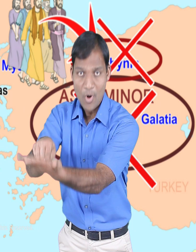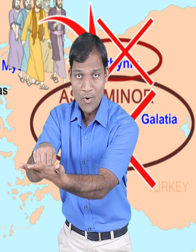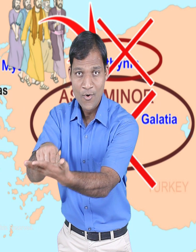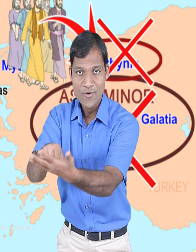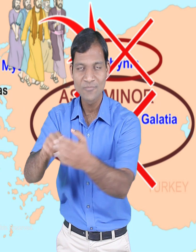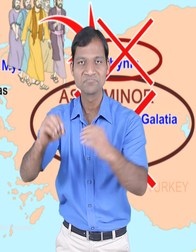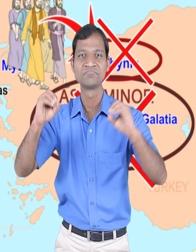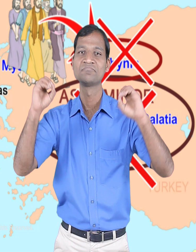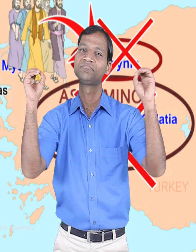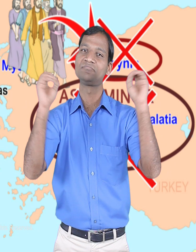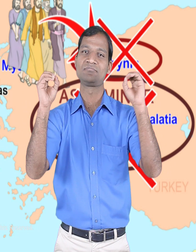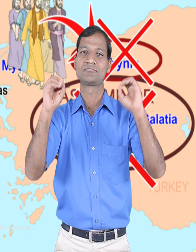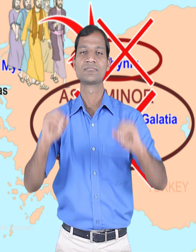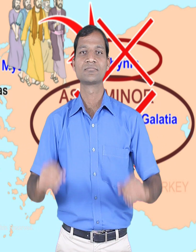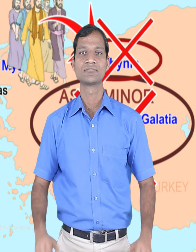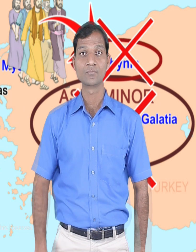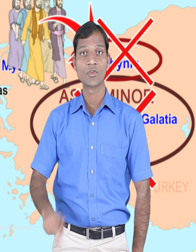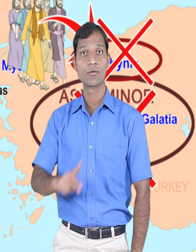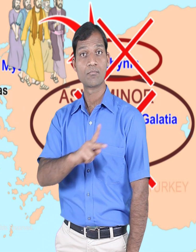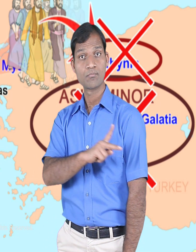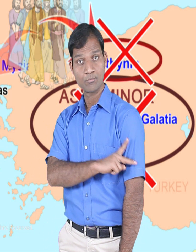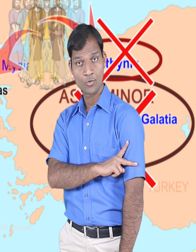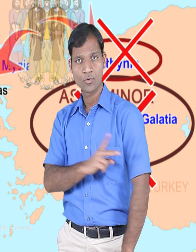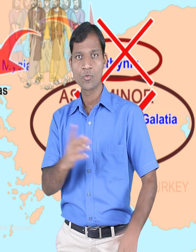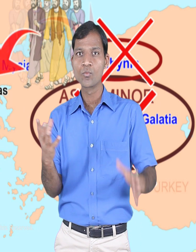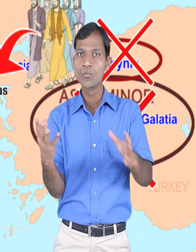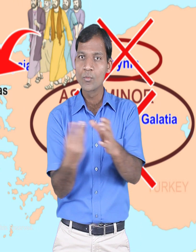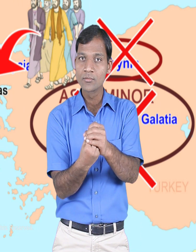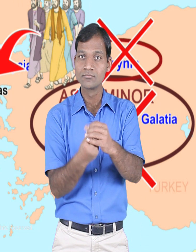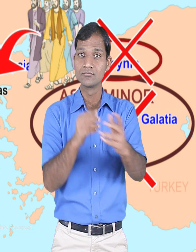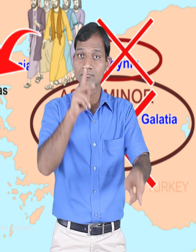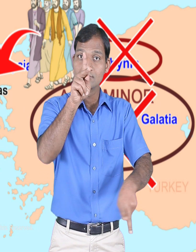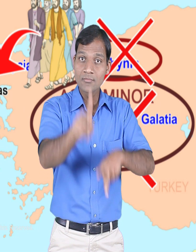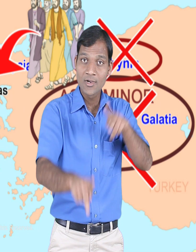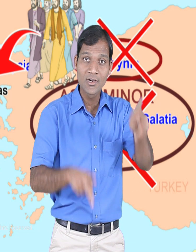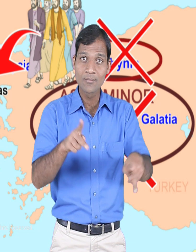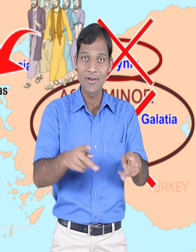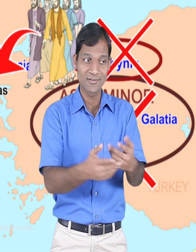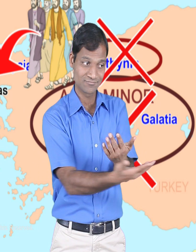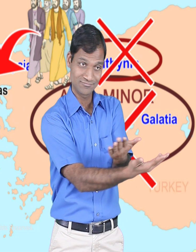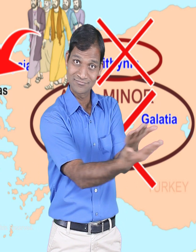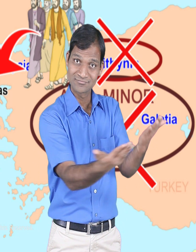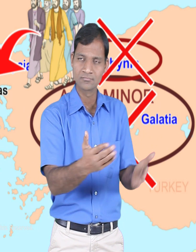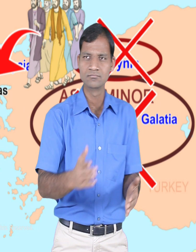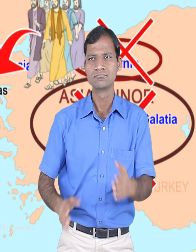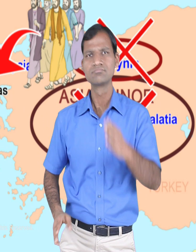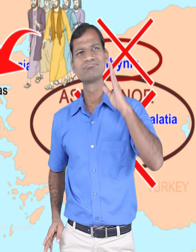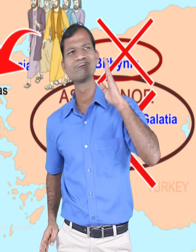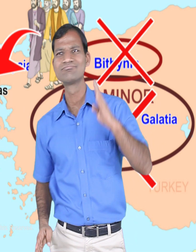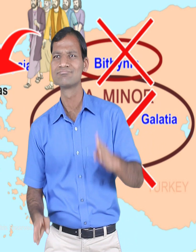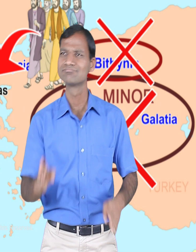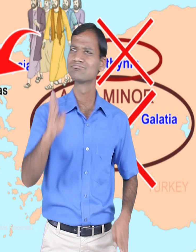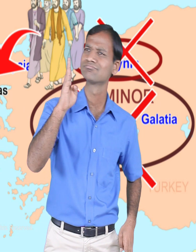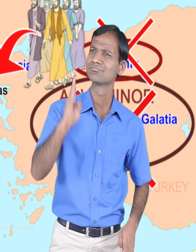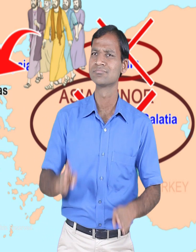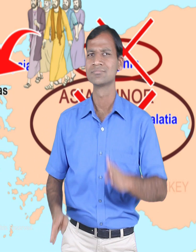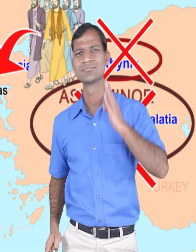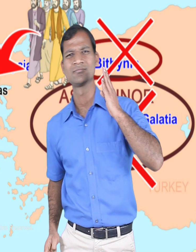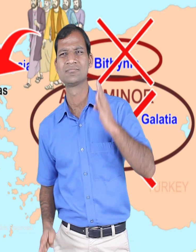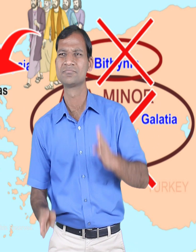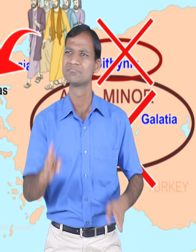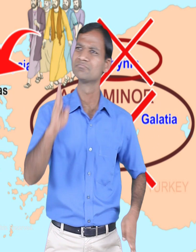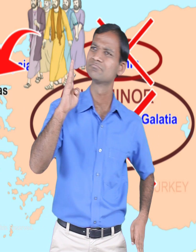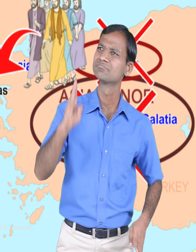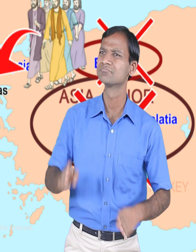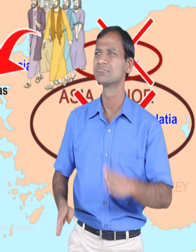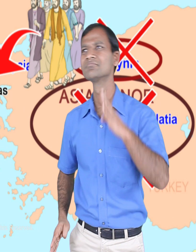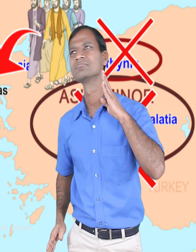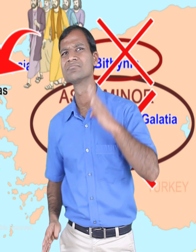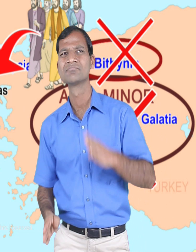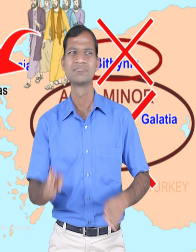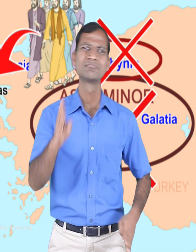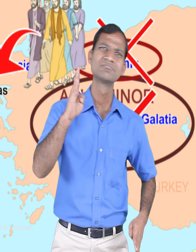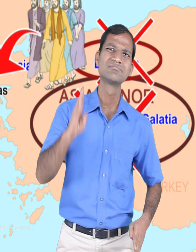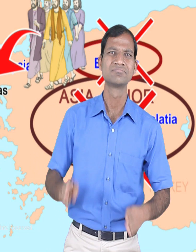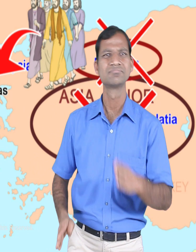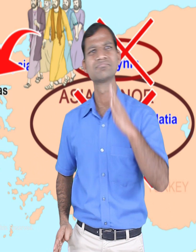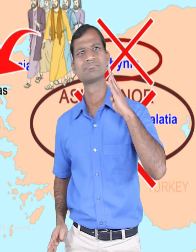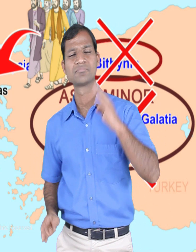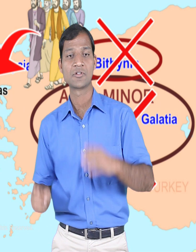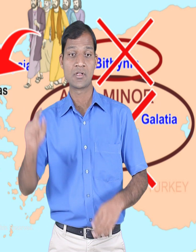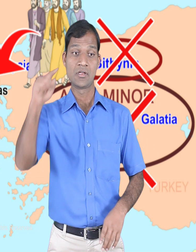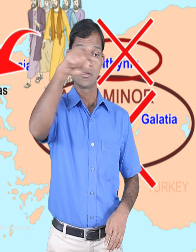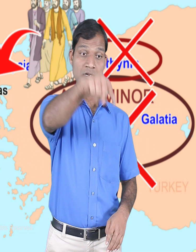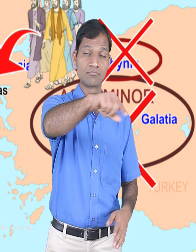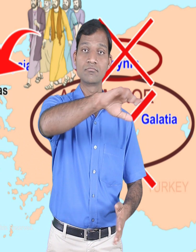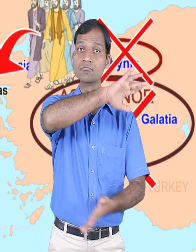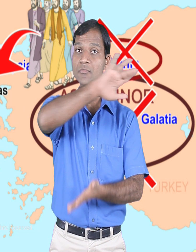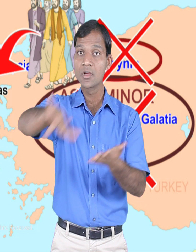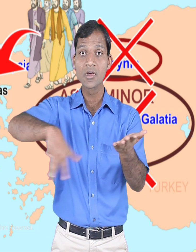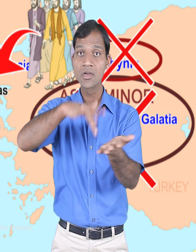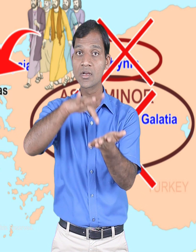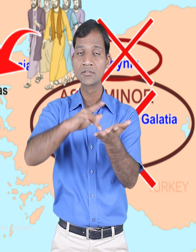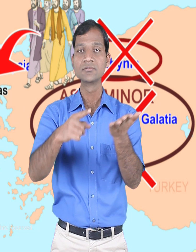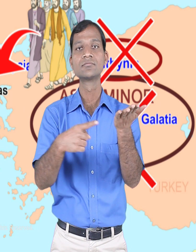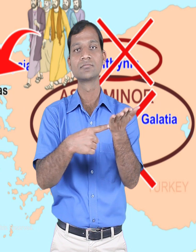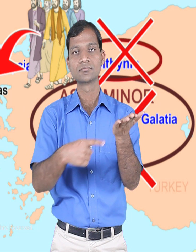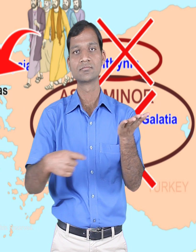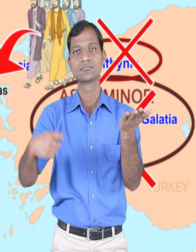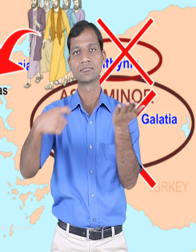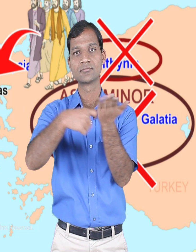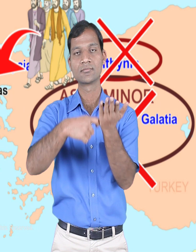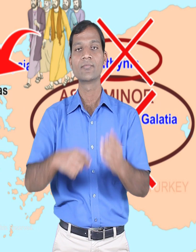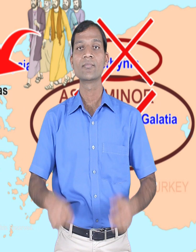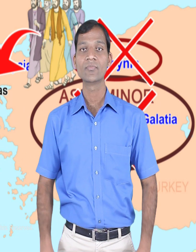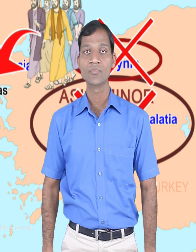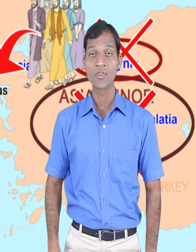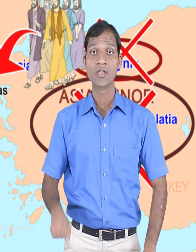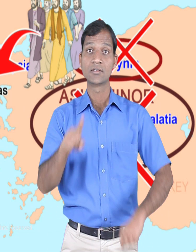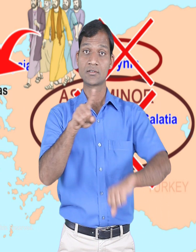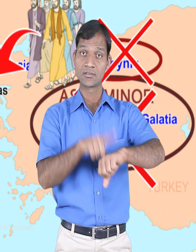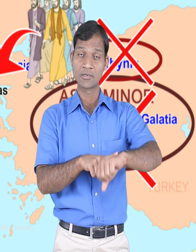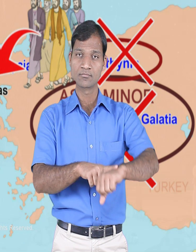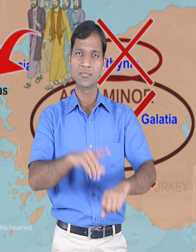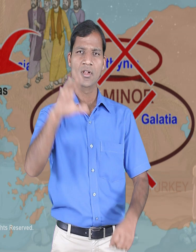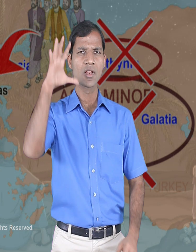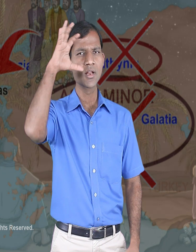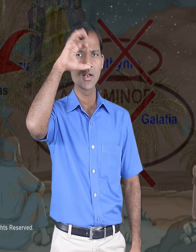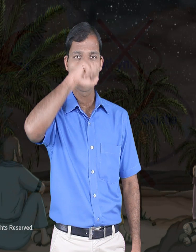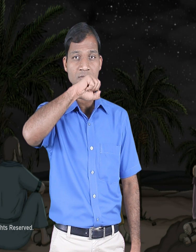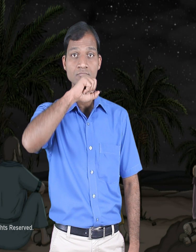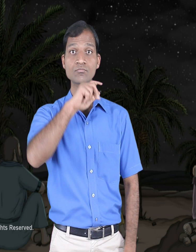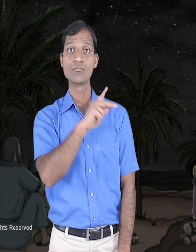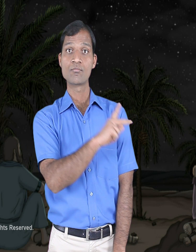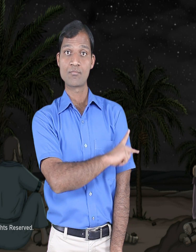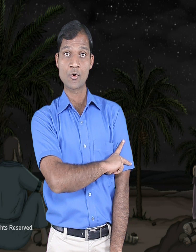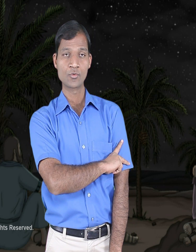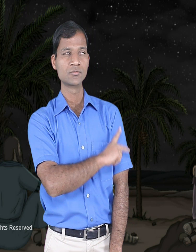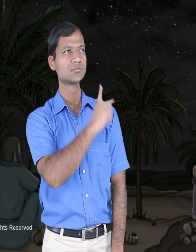So they passed by Mysia and went down to Troas.